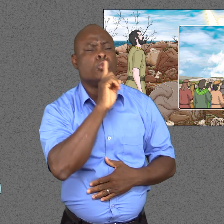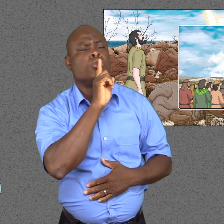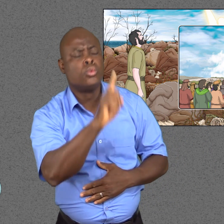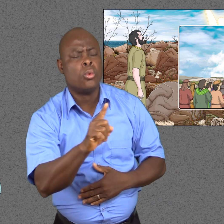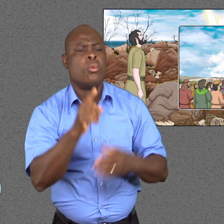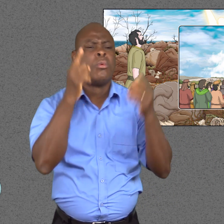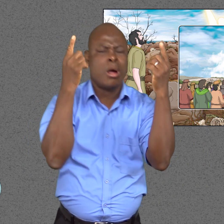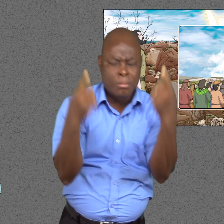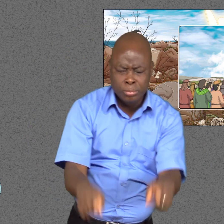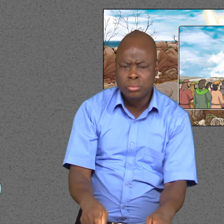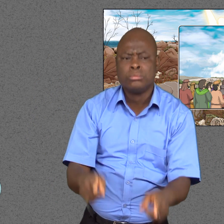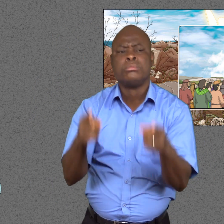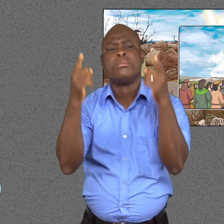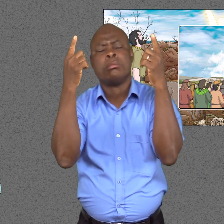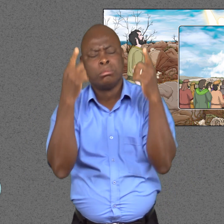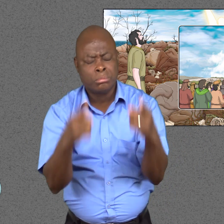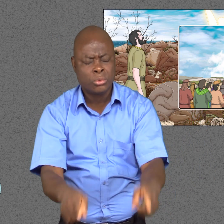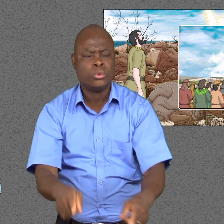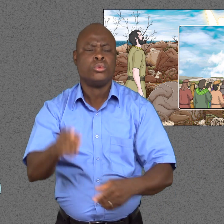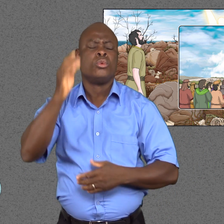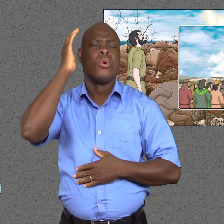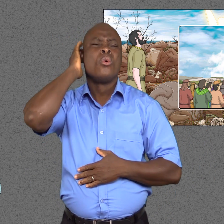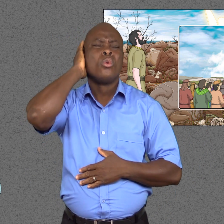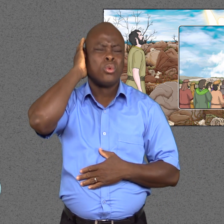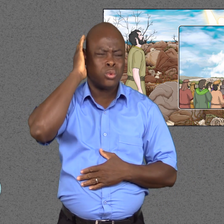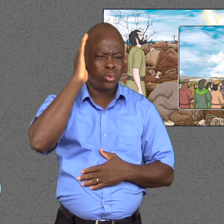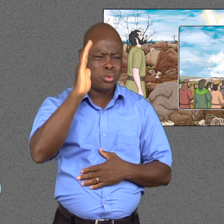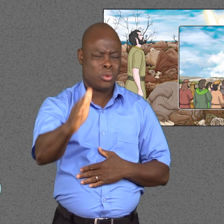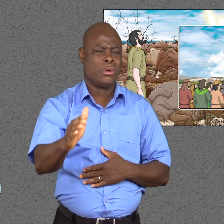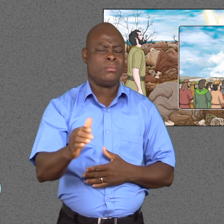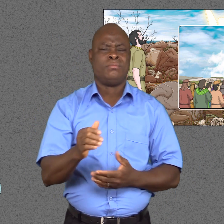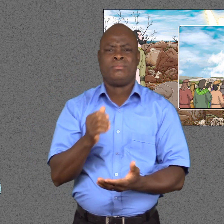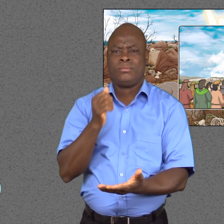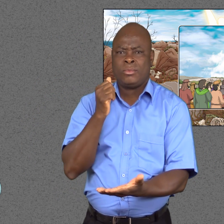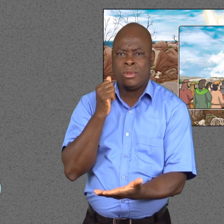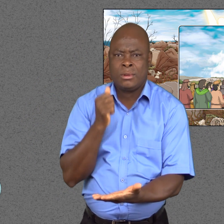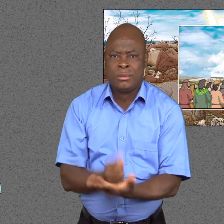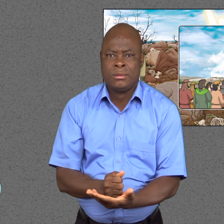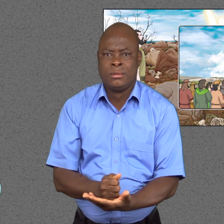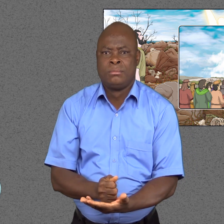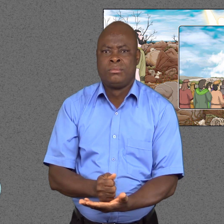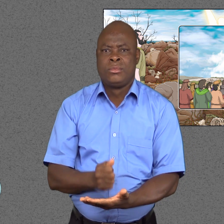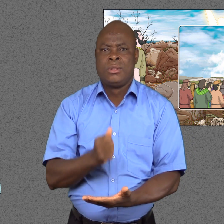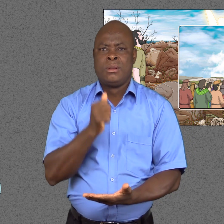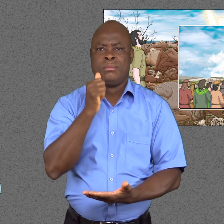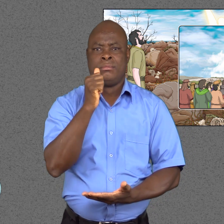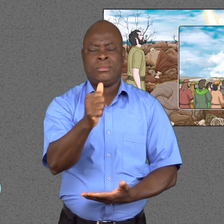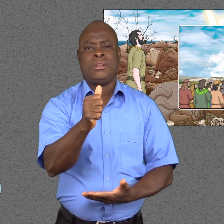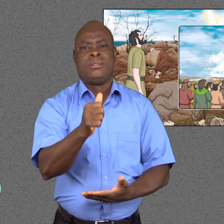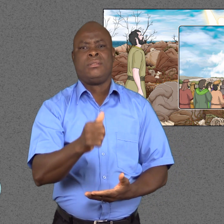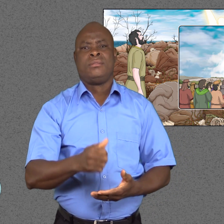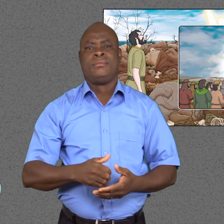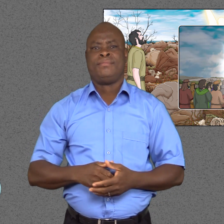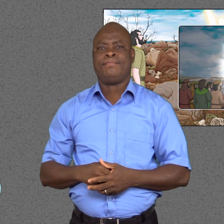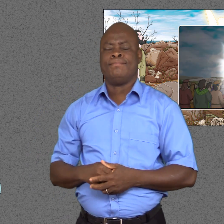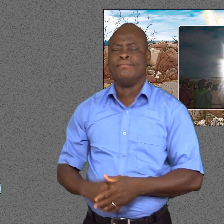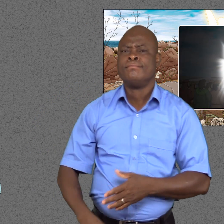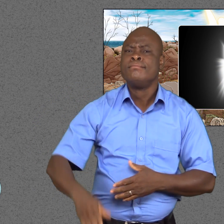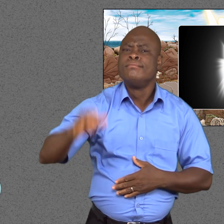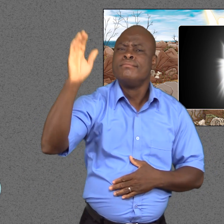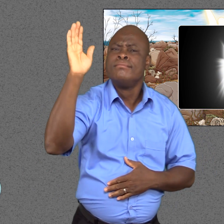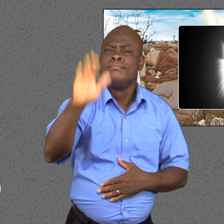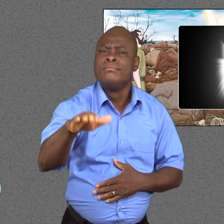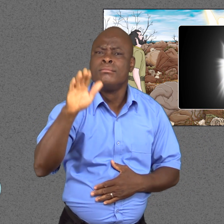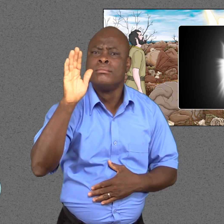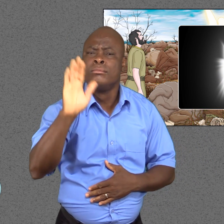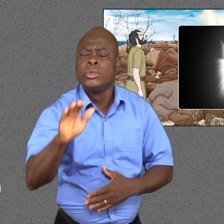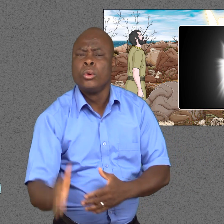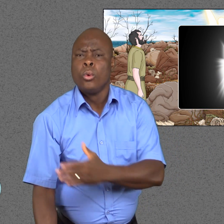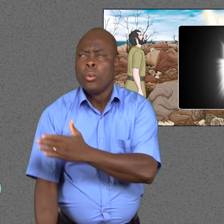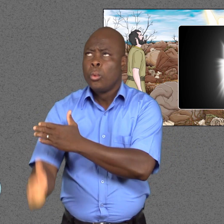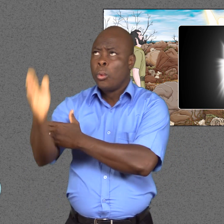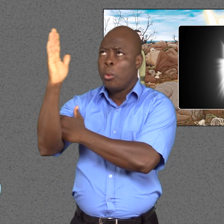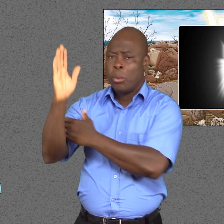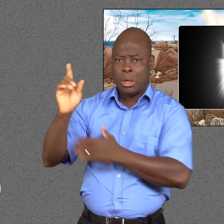So shall it be! Amen.